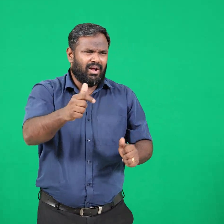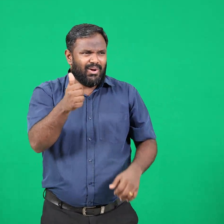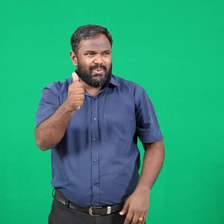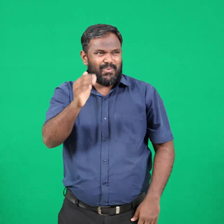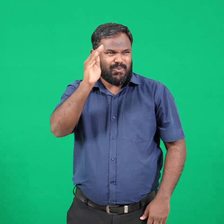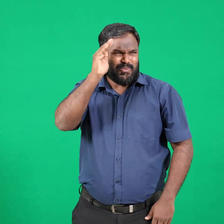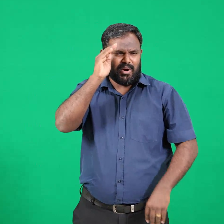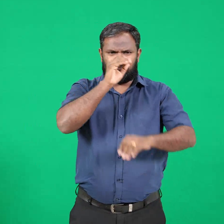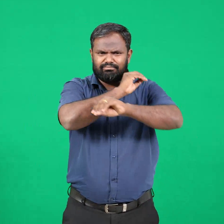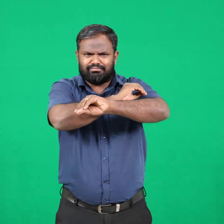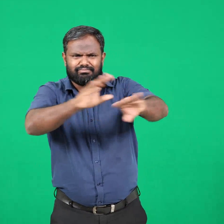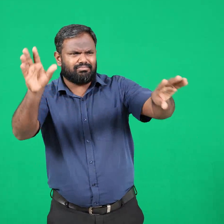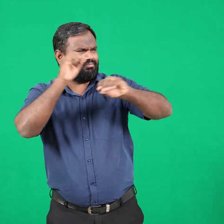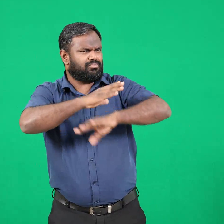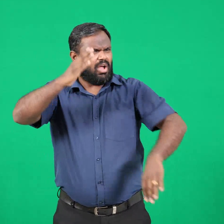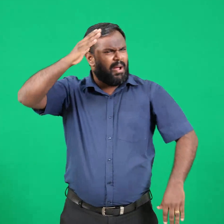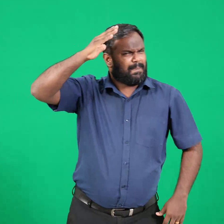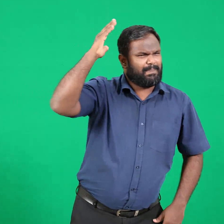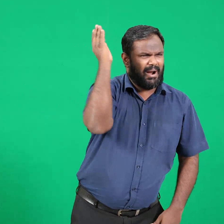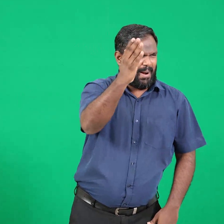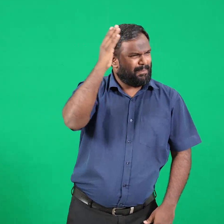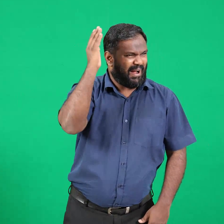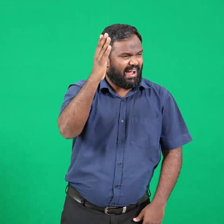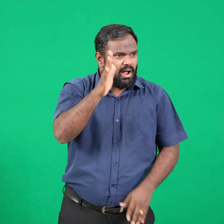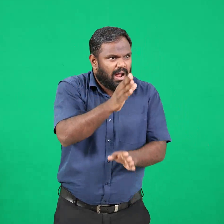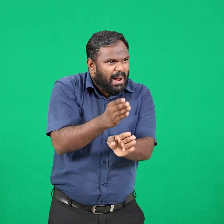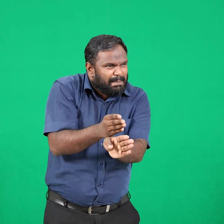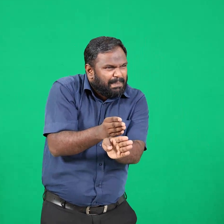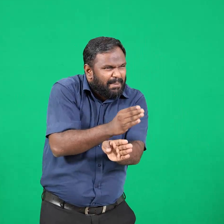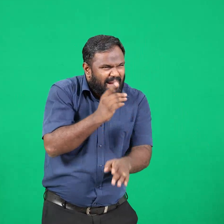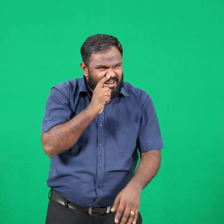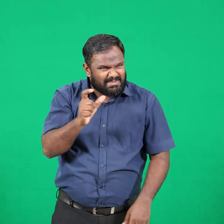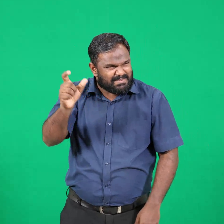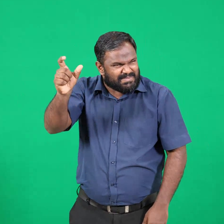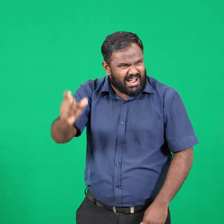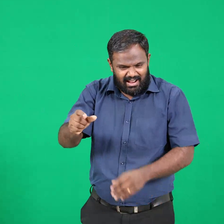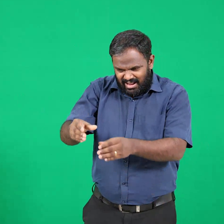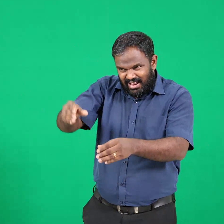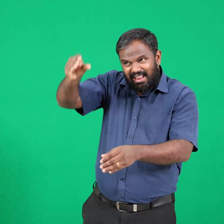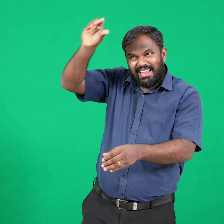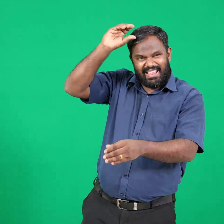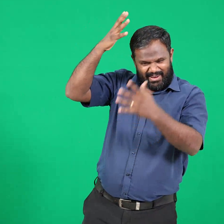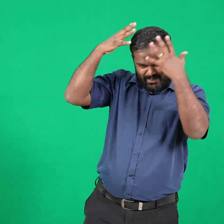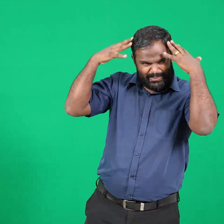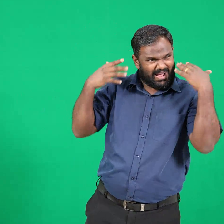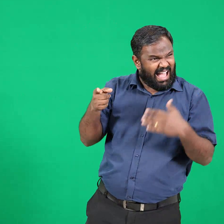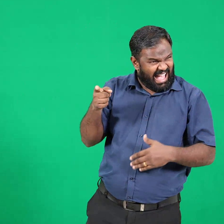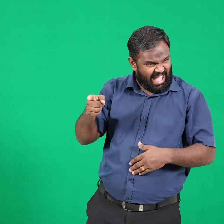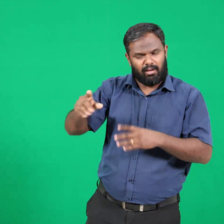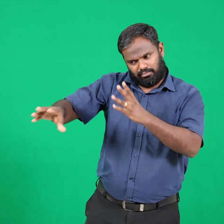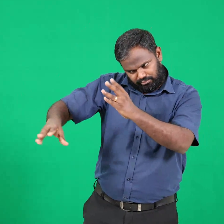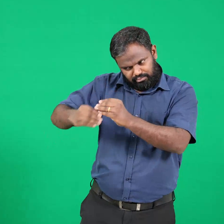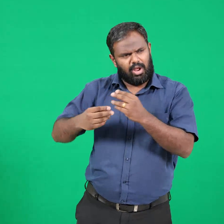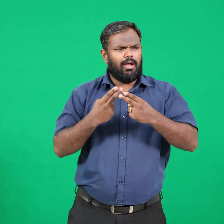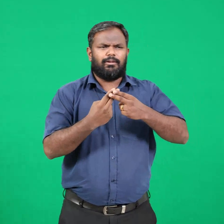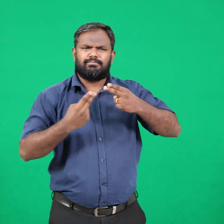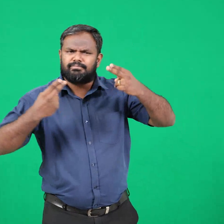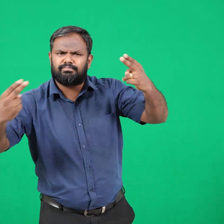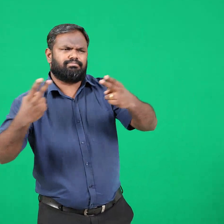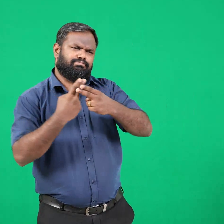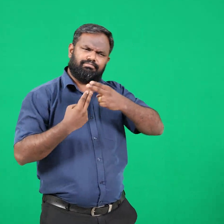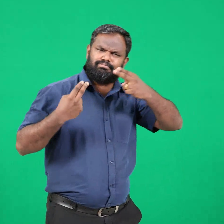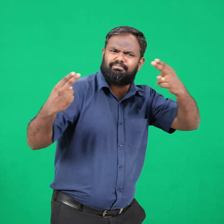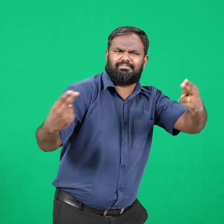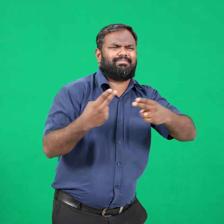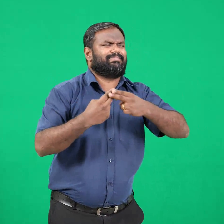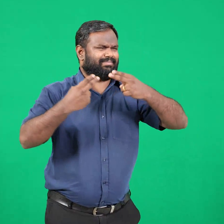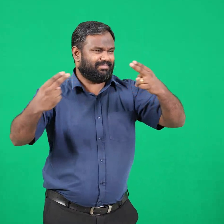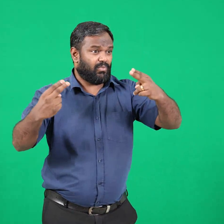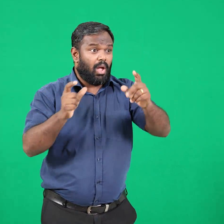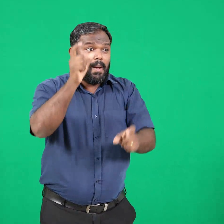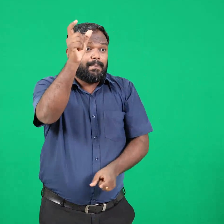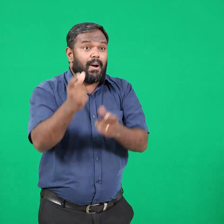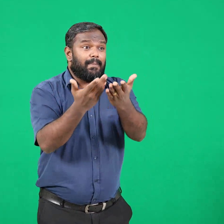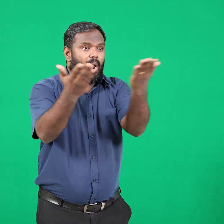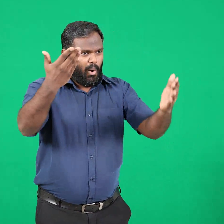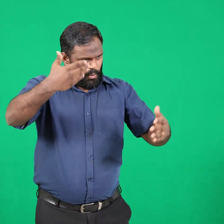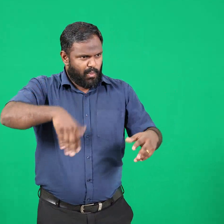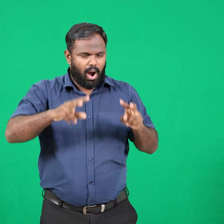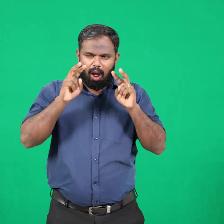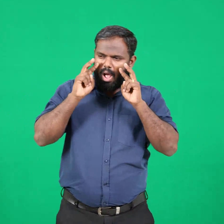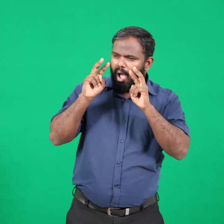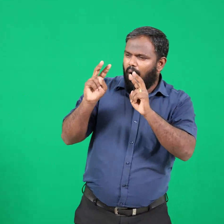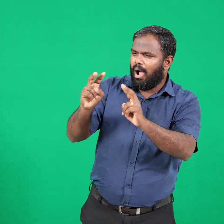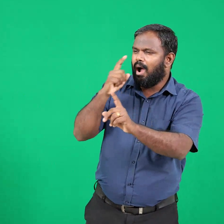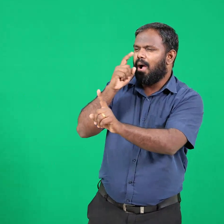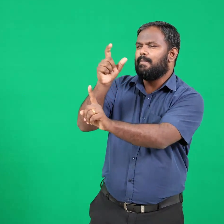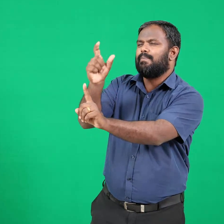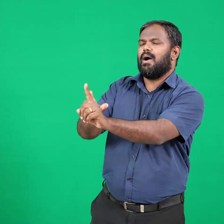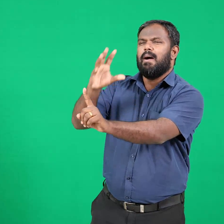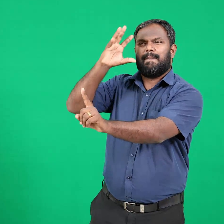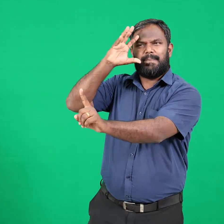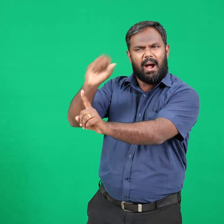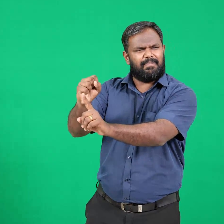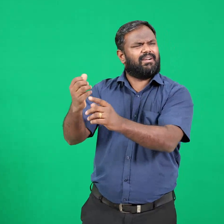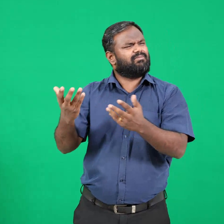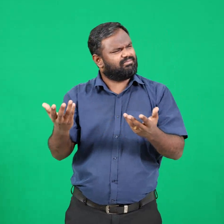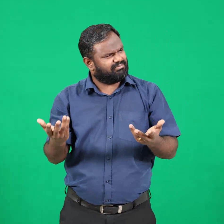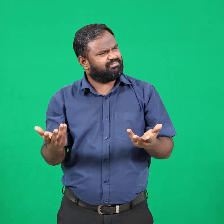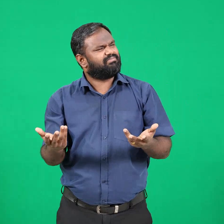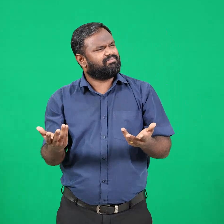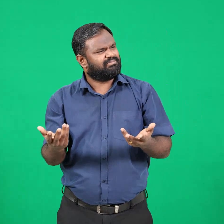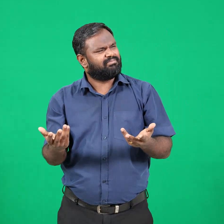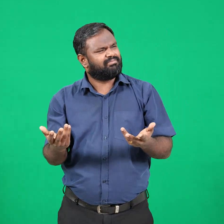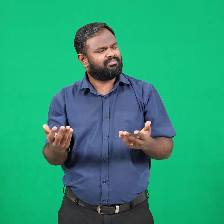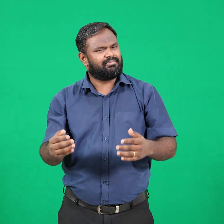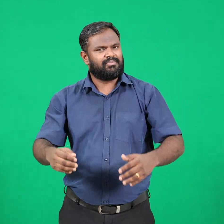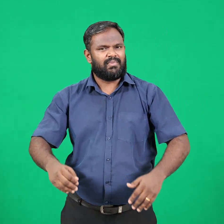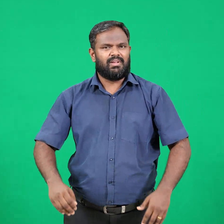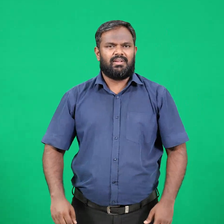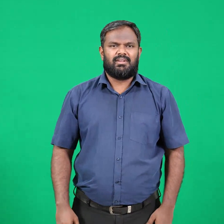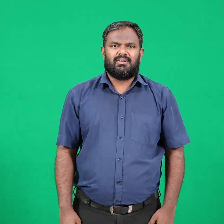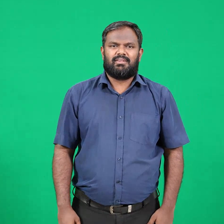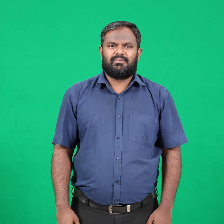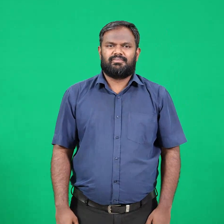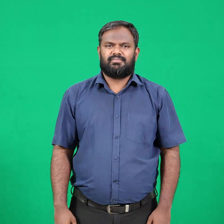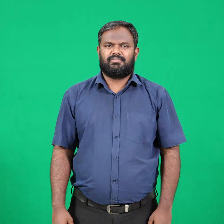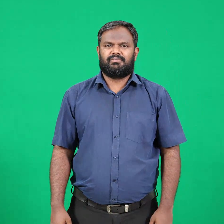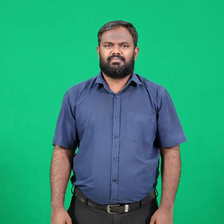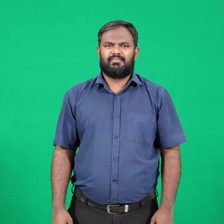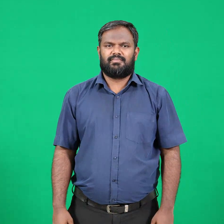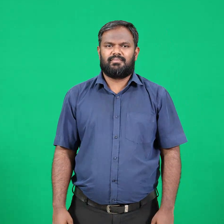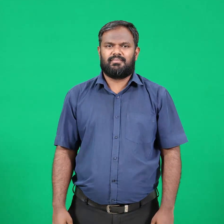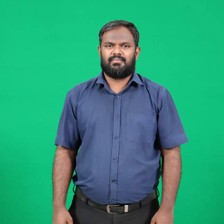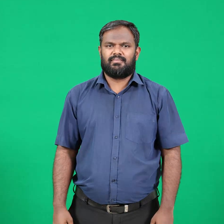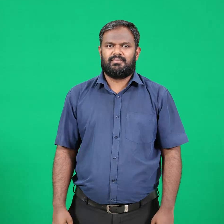By pouring this perfume on Me, she has prepared My body for burial.